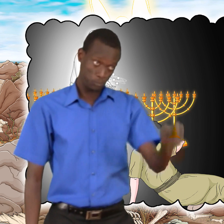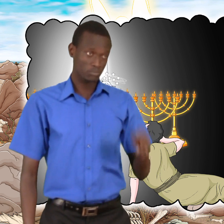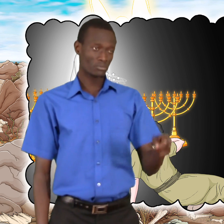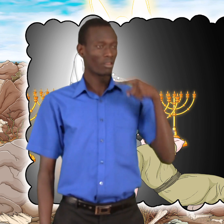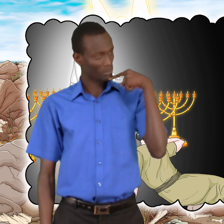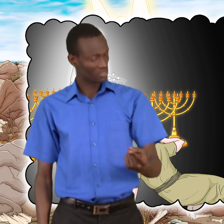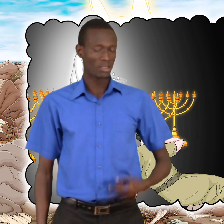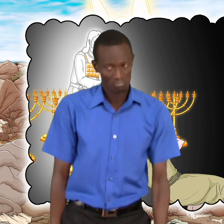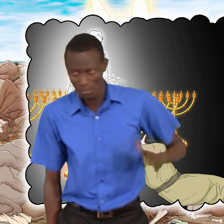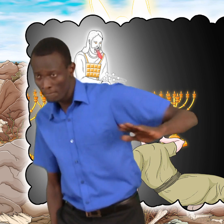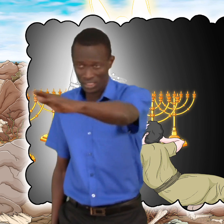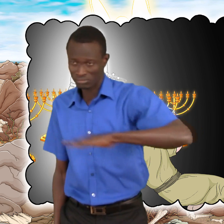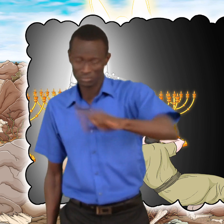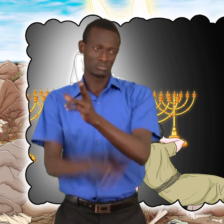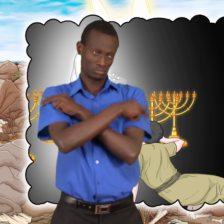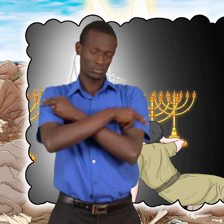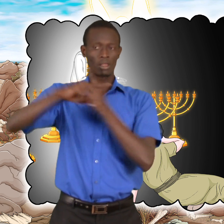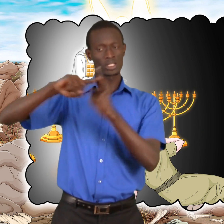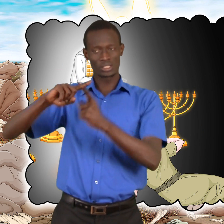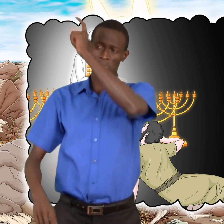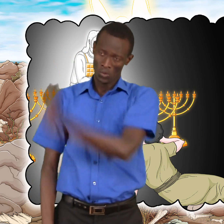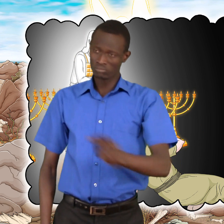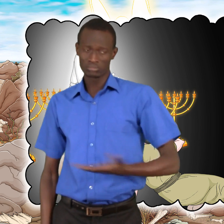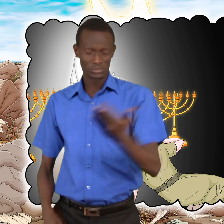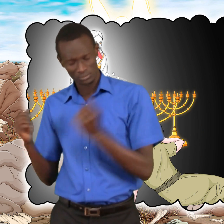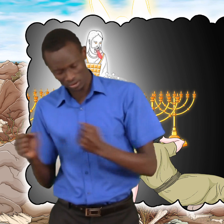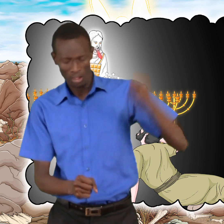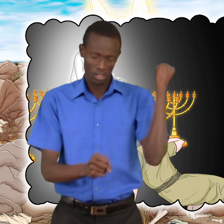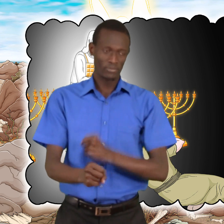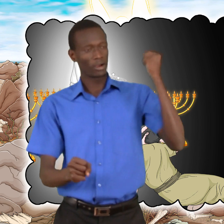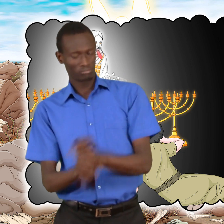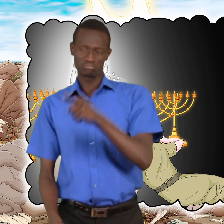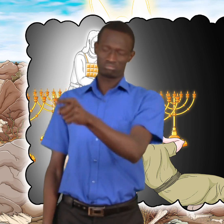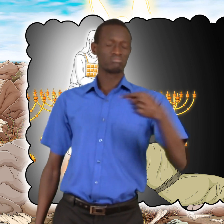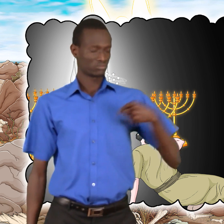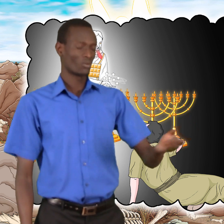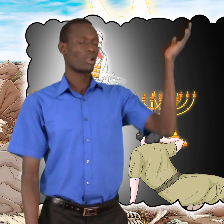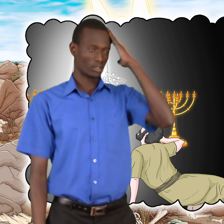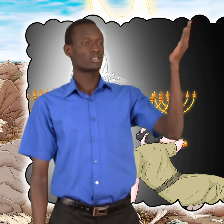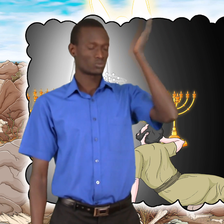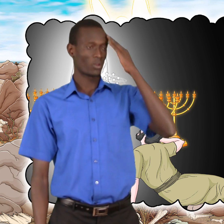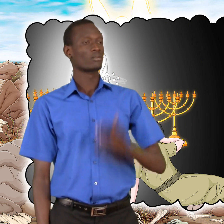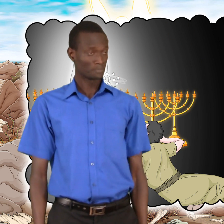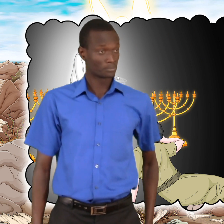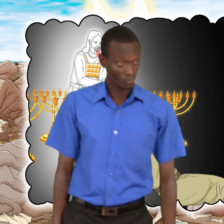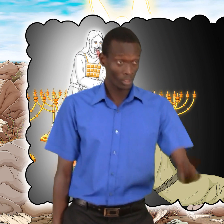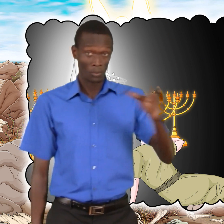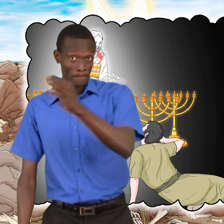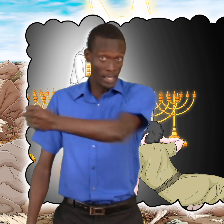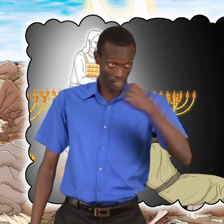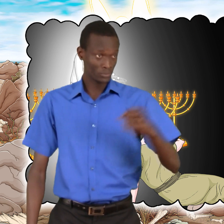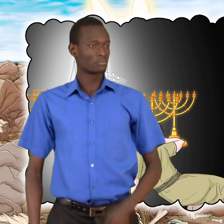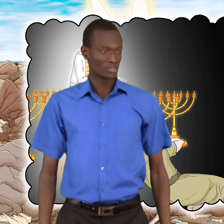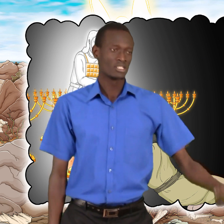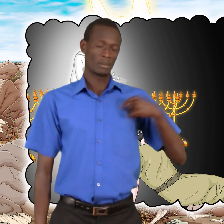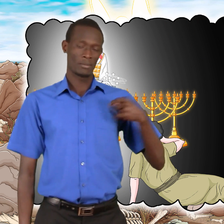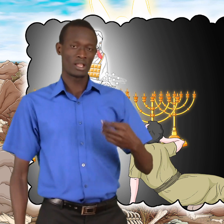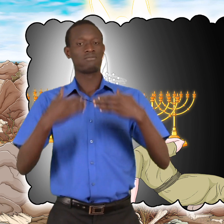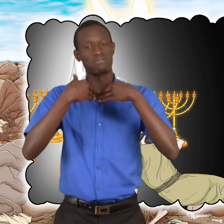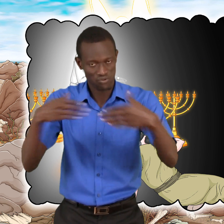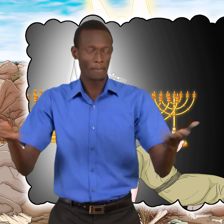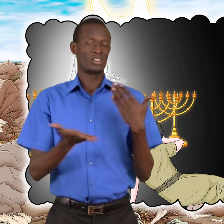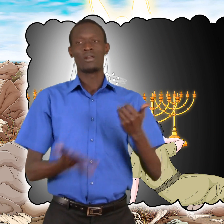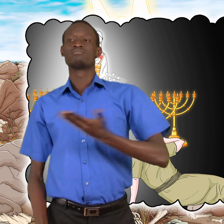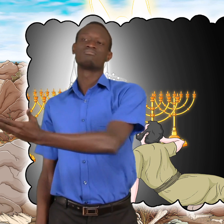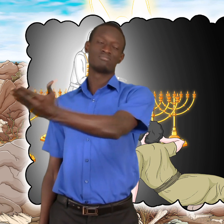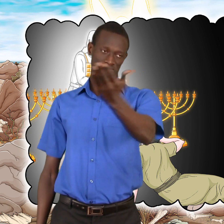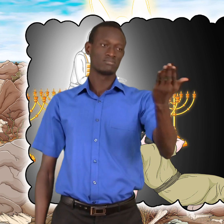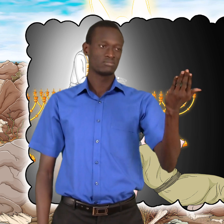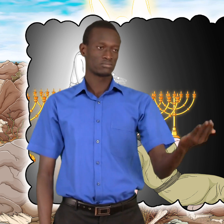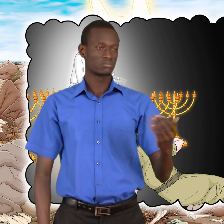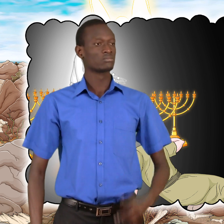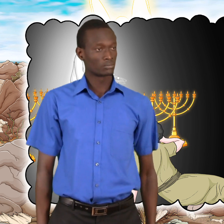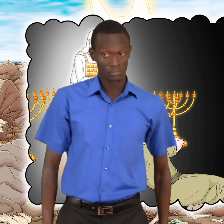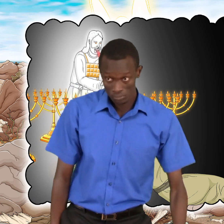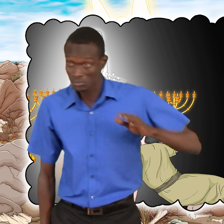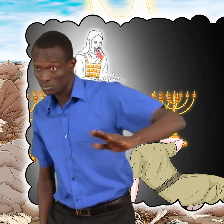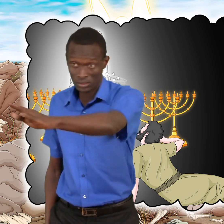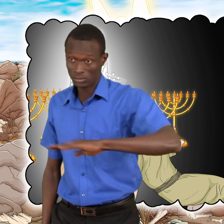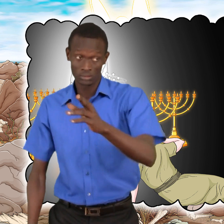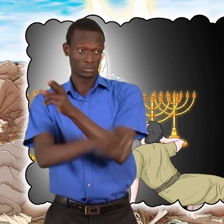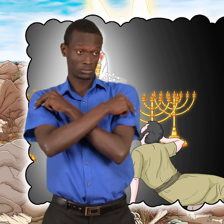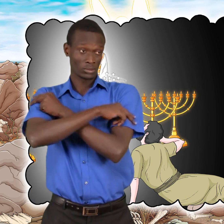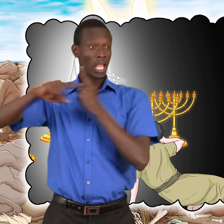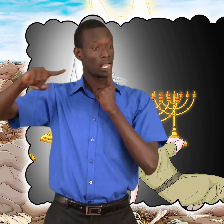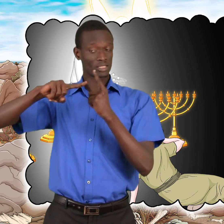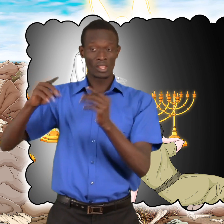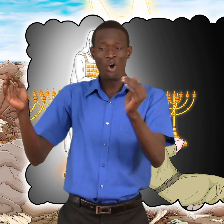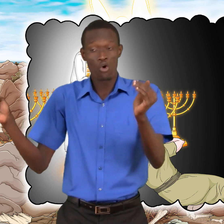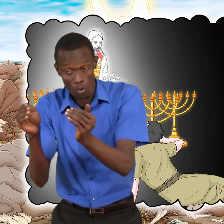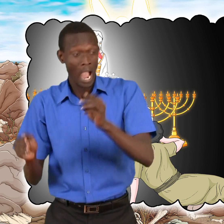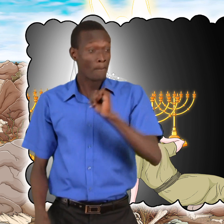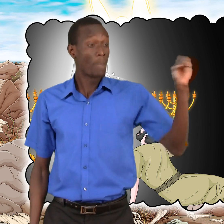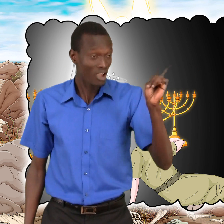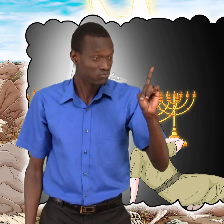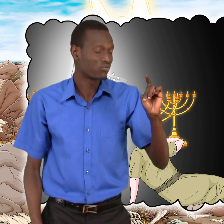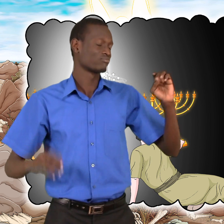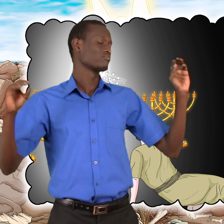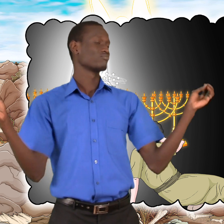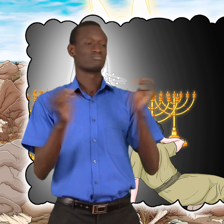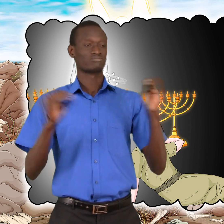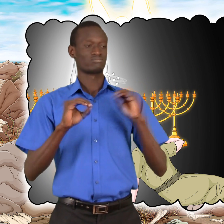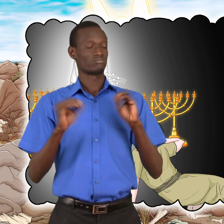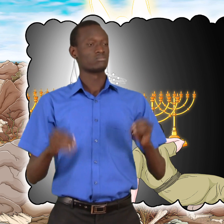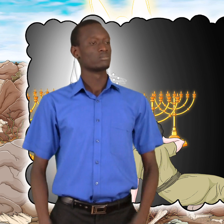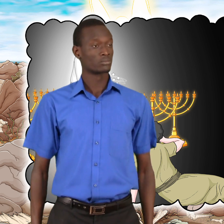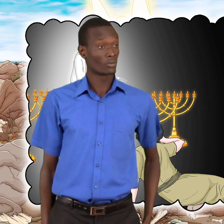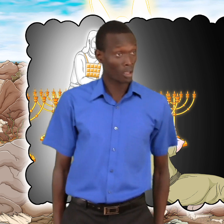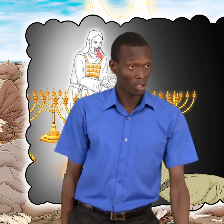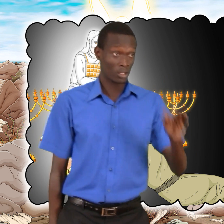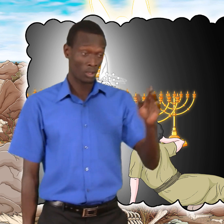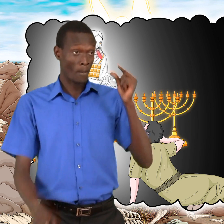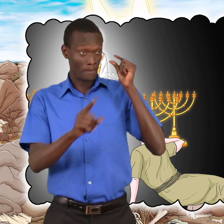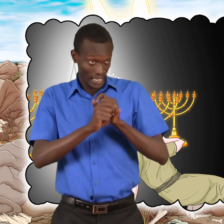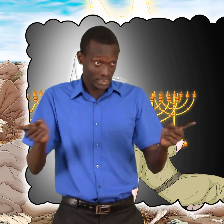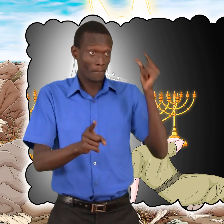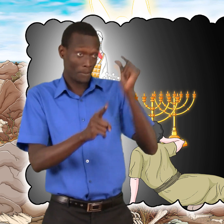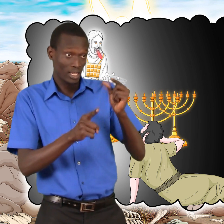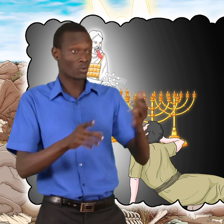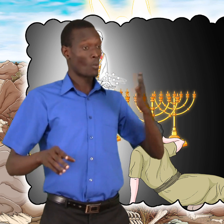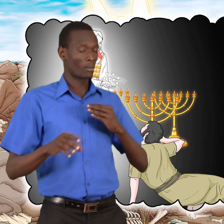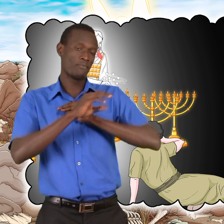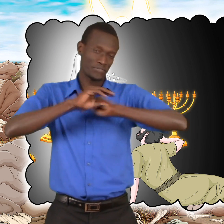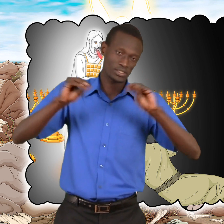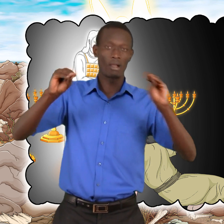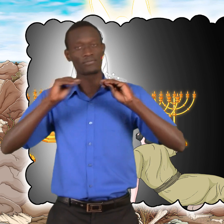See, I have placed before you an open door, which no one can shut.